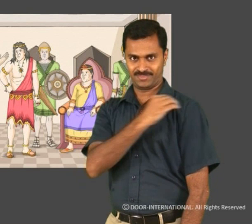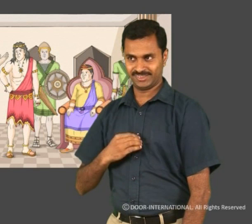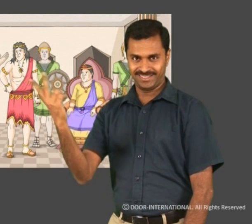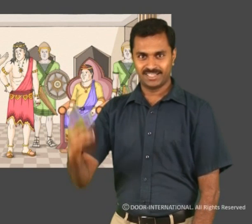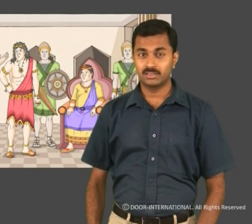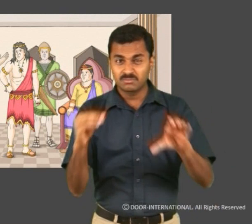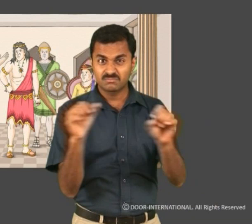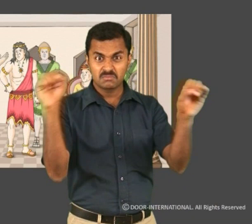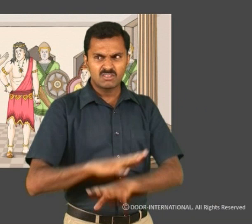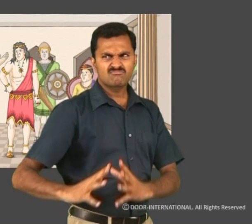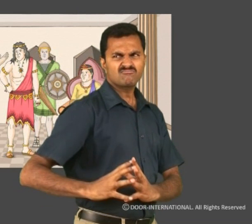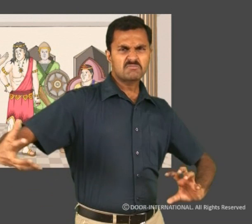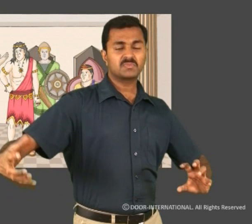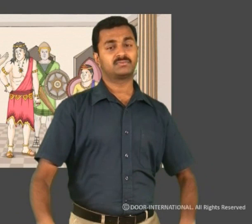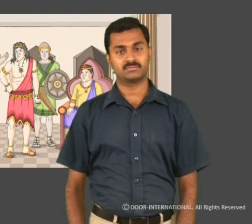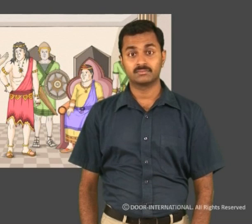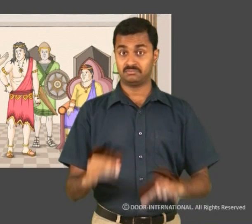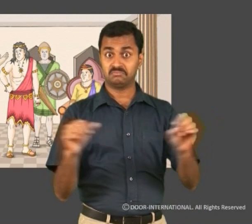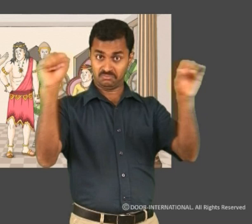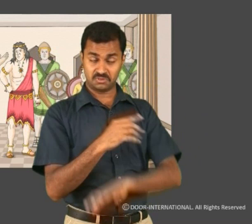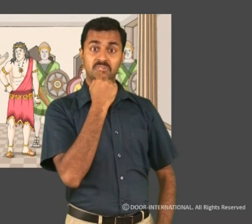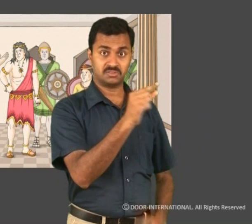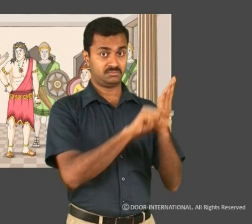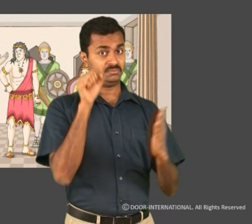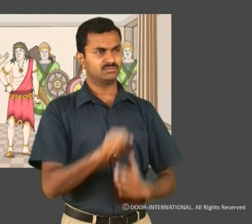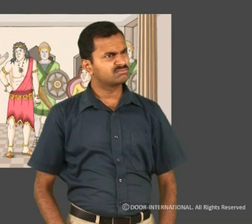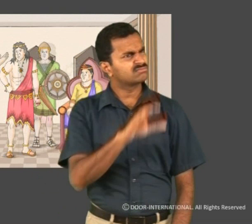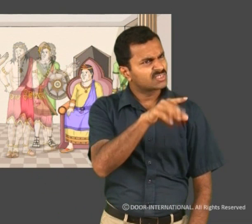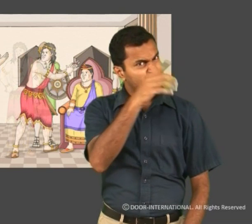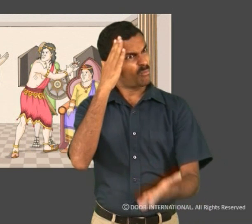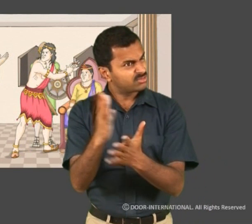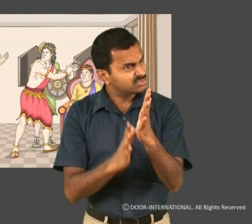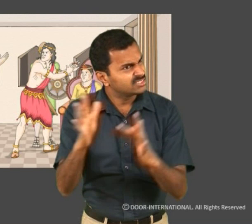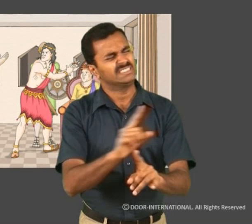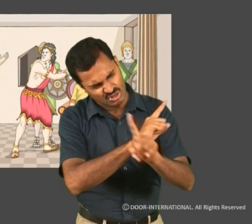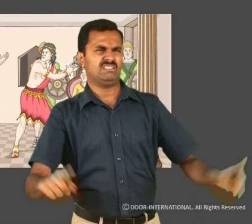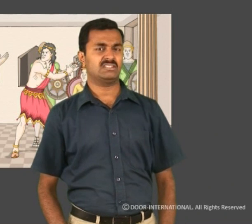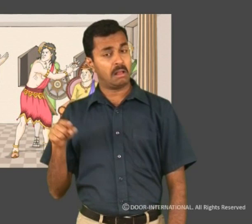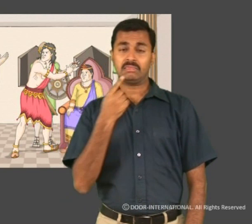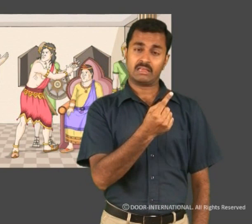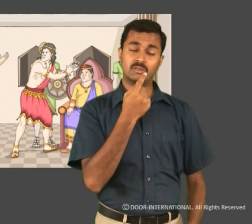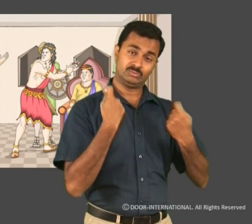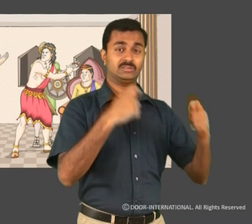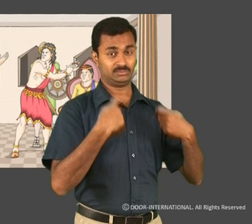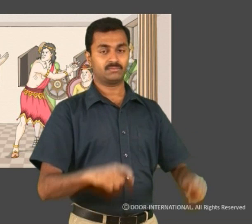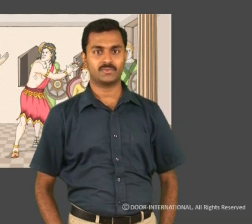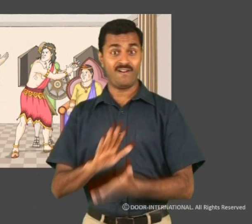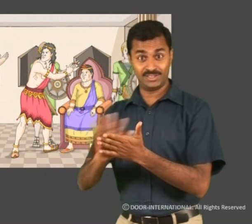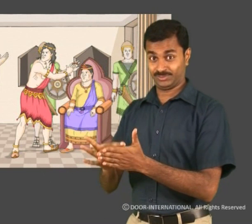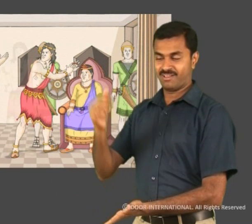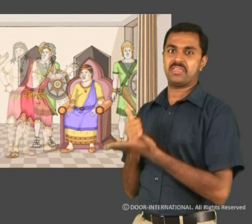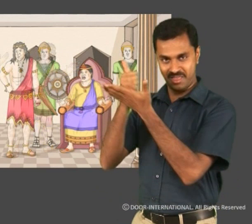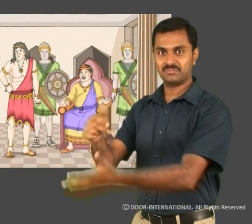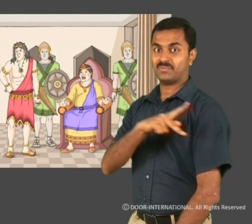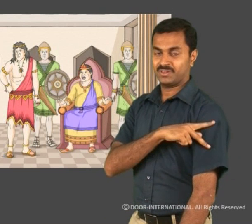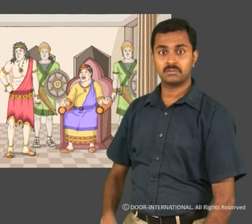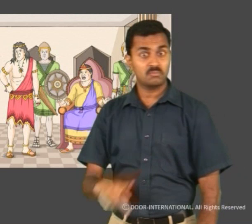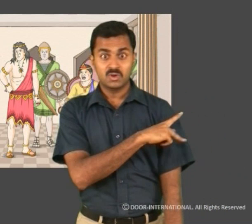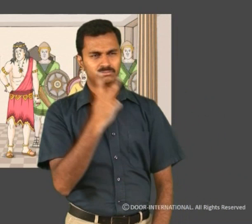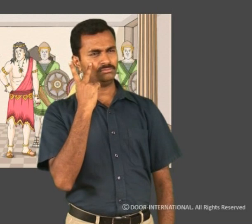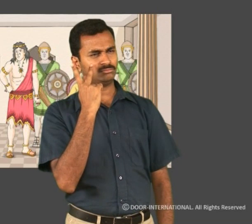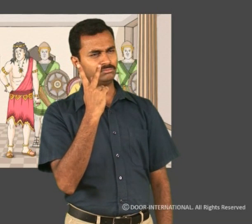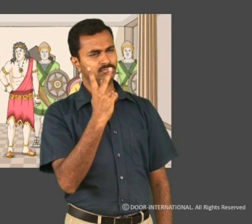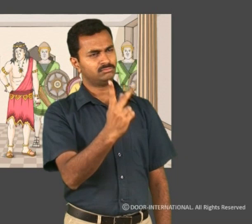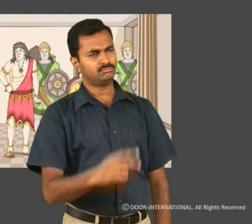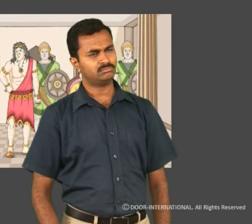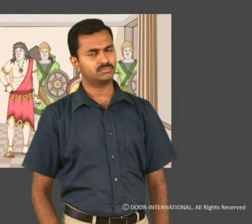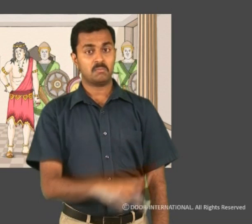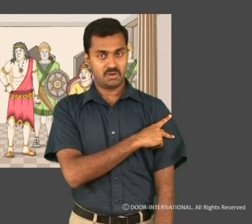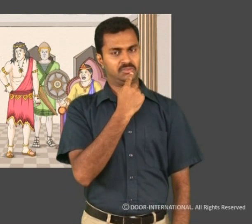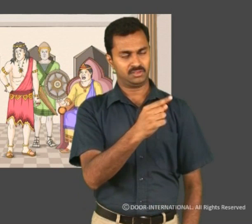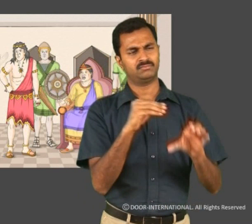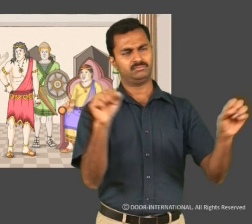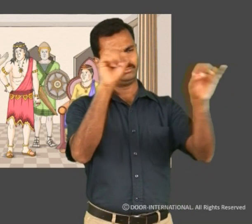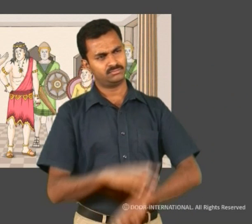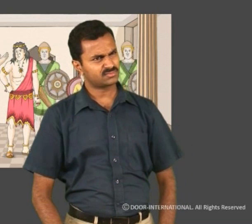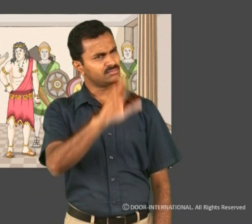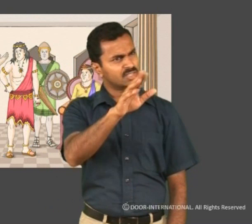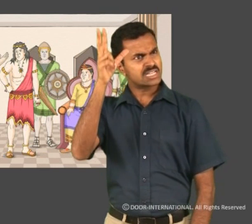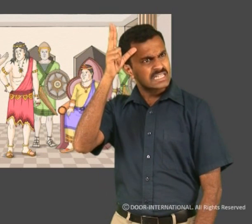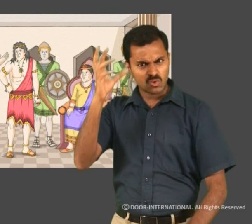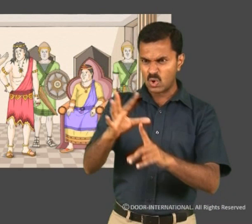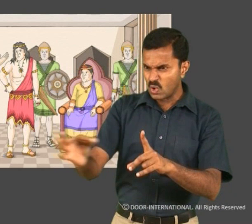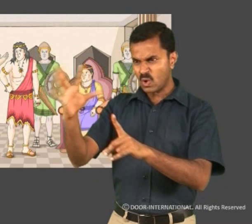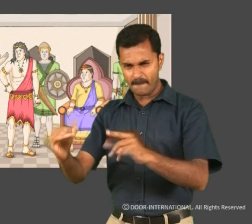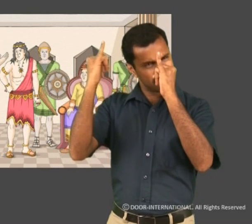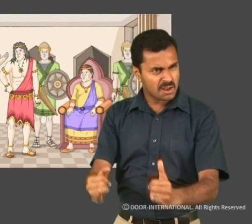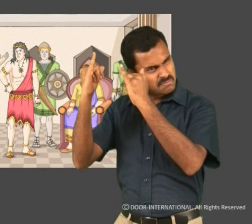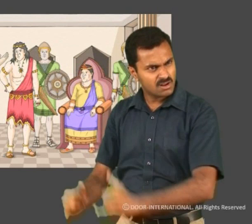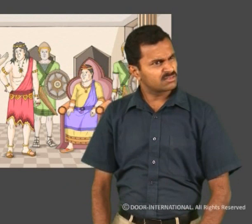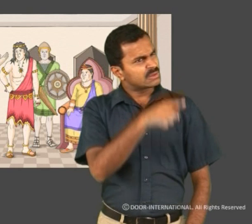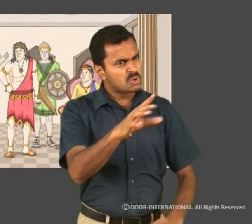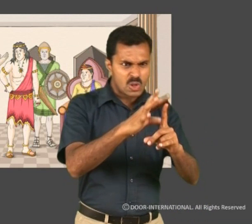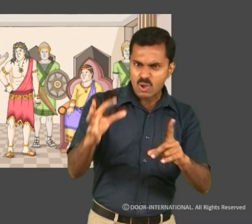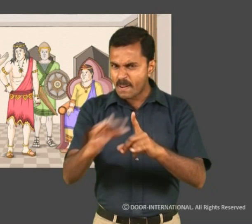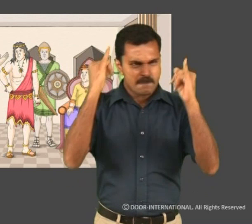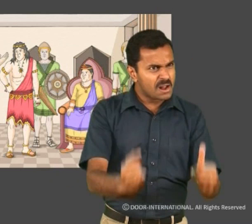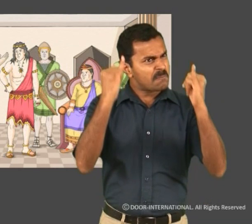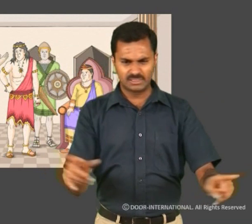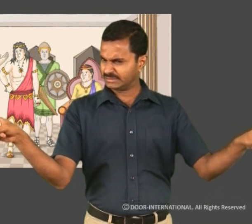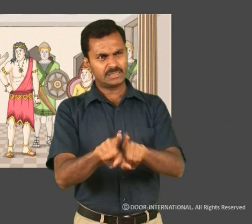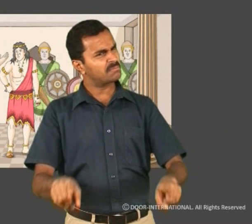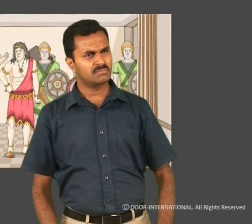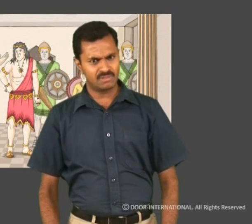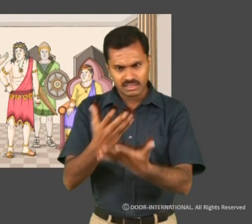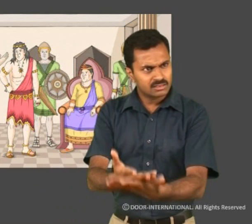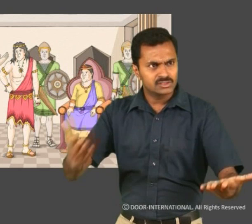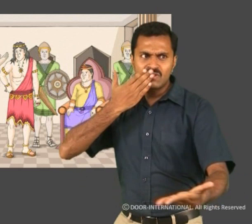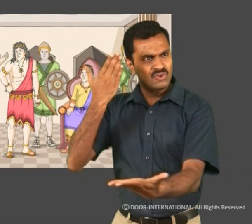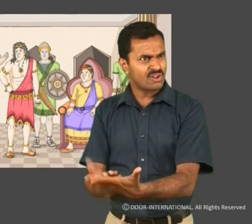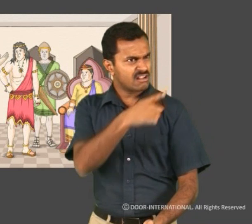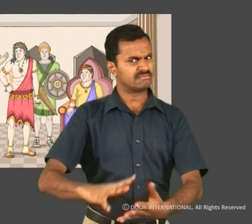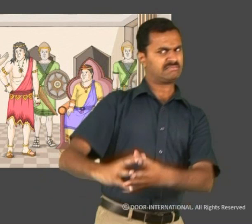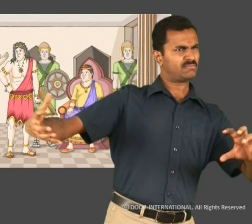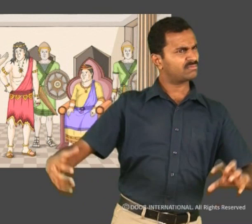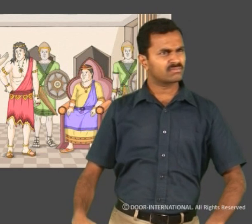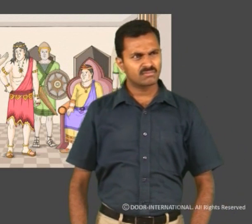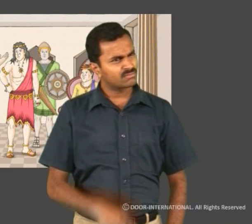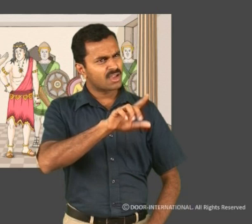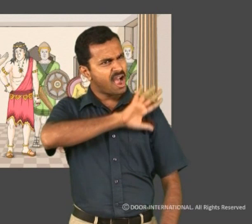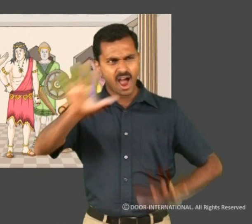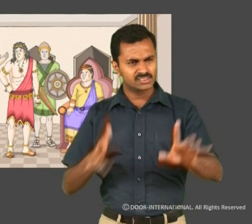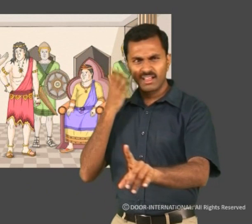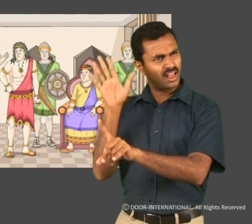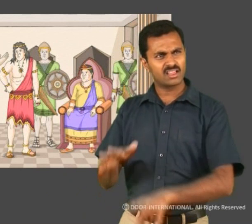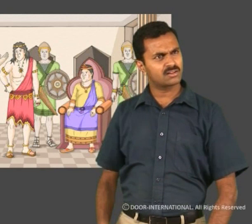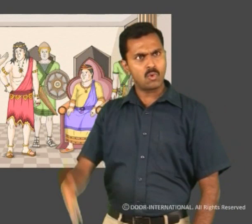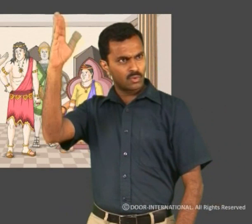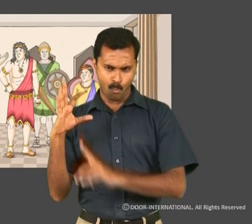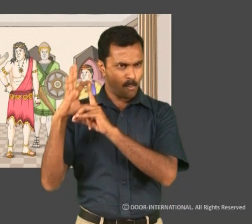Then Saul, who was also called Paul, filled with the Holy Spirit, looked directly at Elymas and said, “O child of the devil and enemy of all righteousness, you are full of all kinds of deceit and trickery!